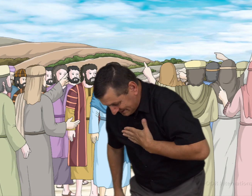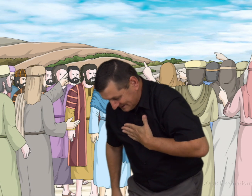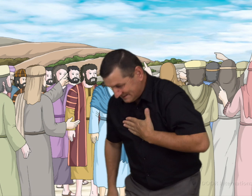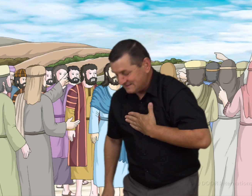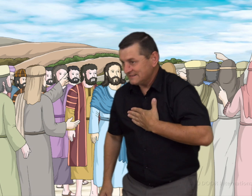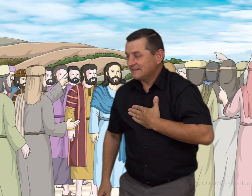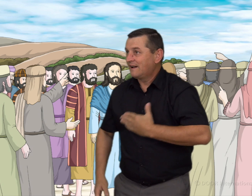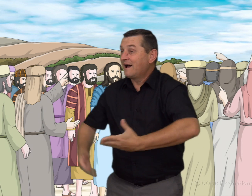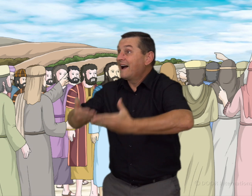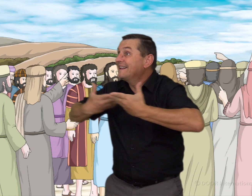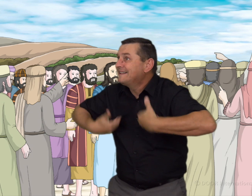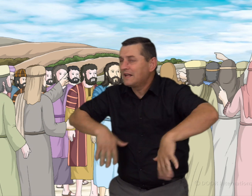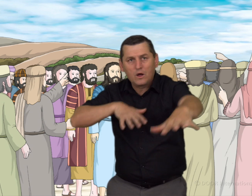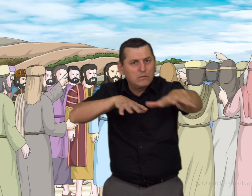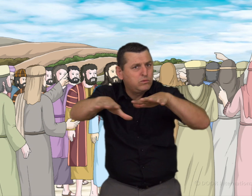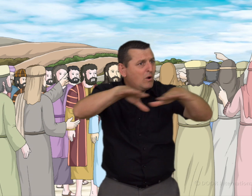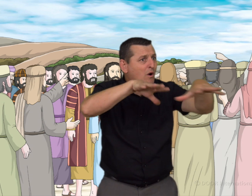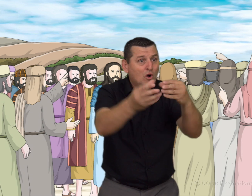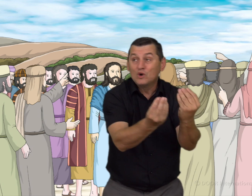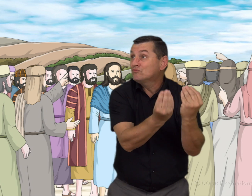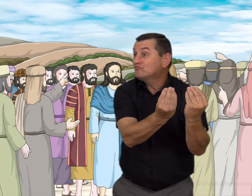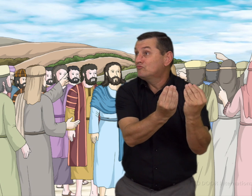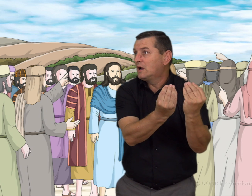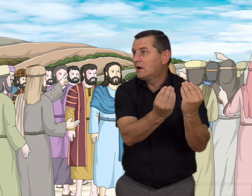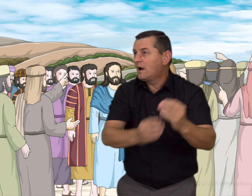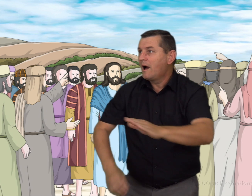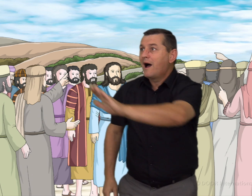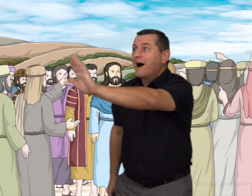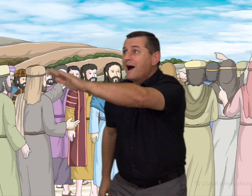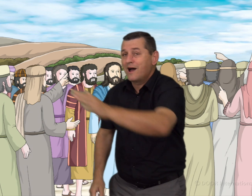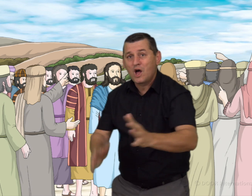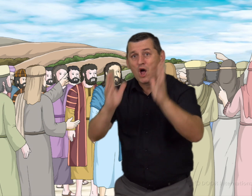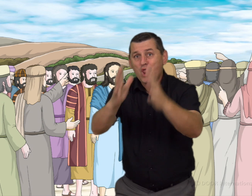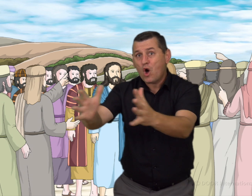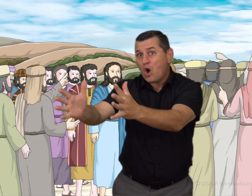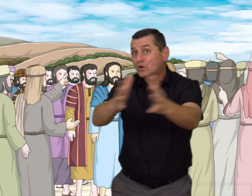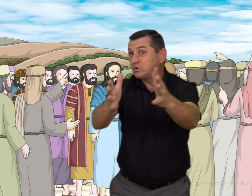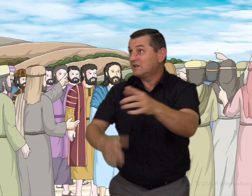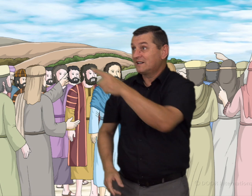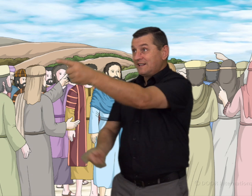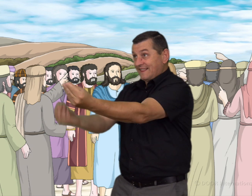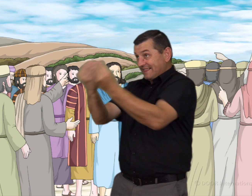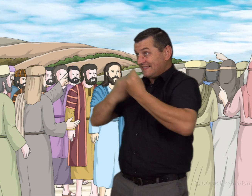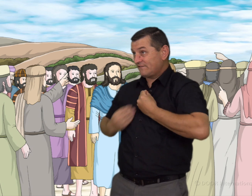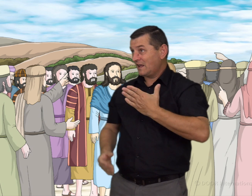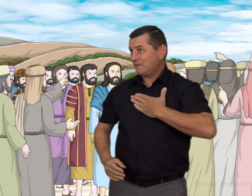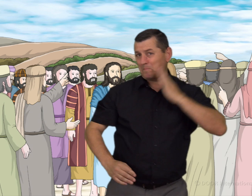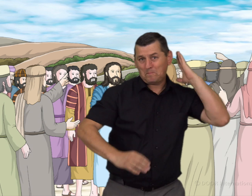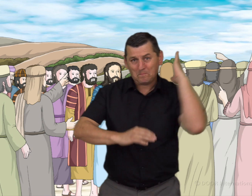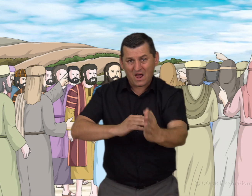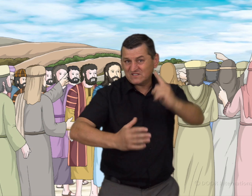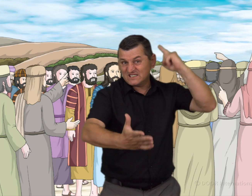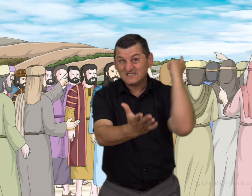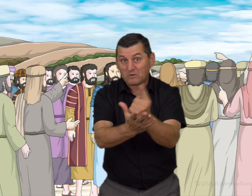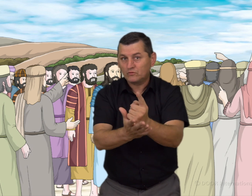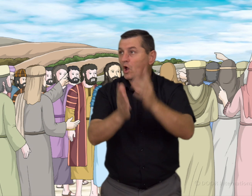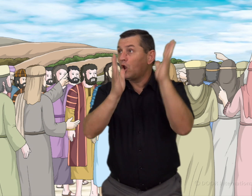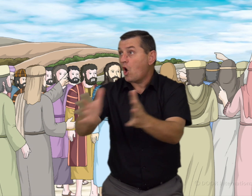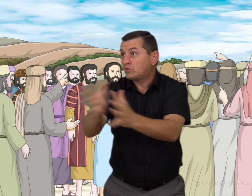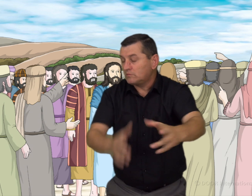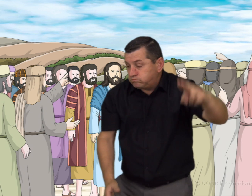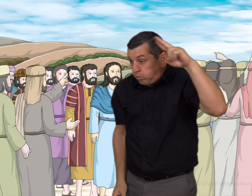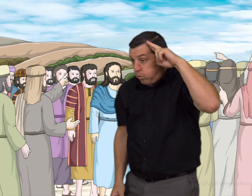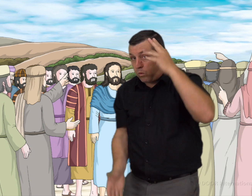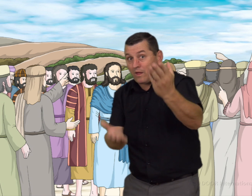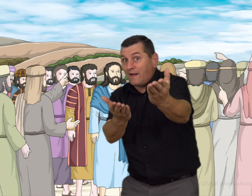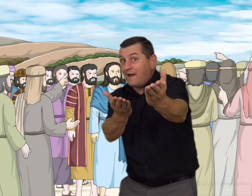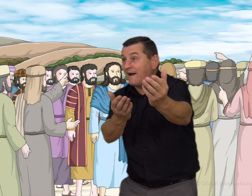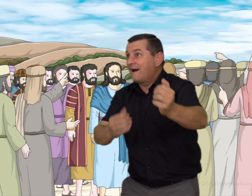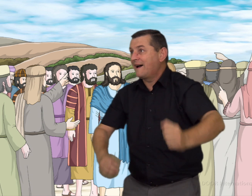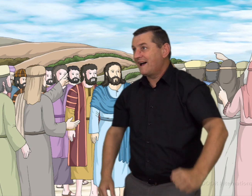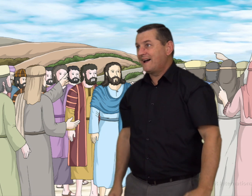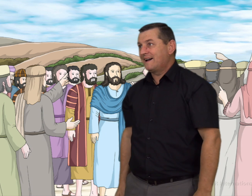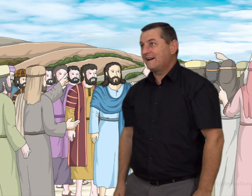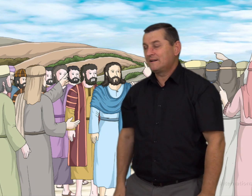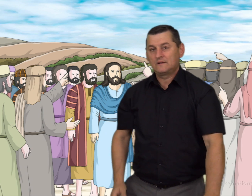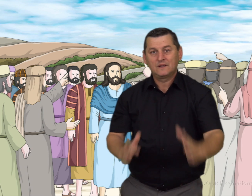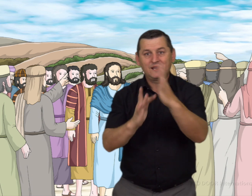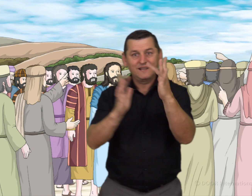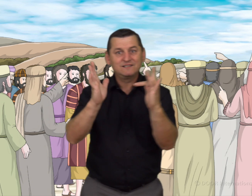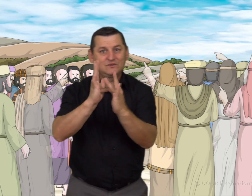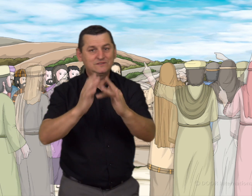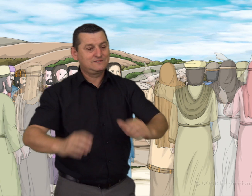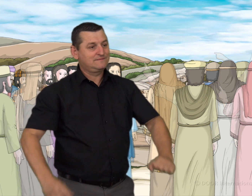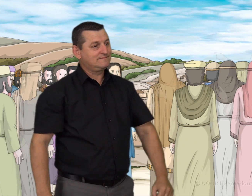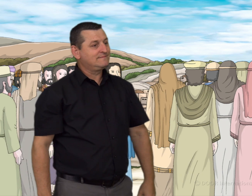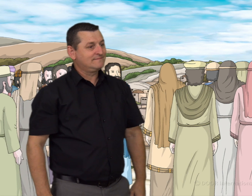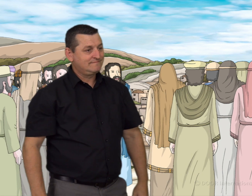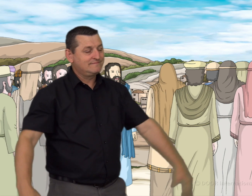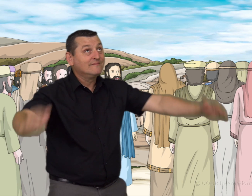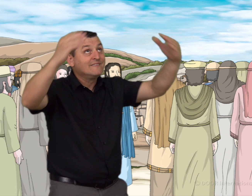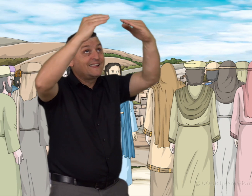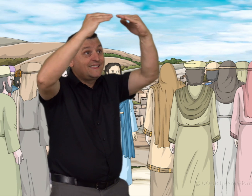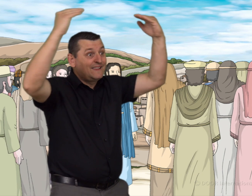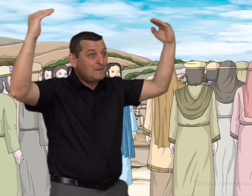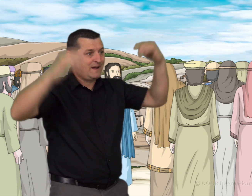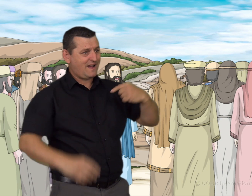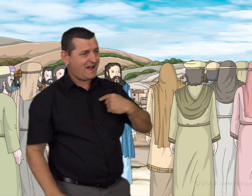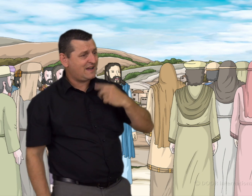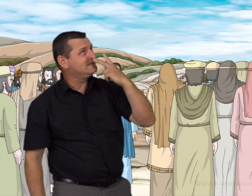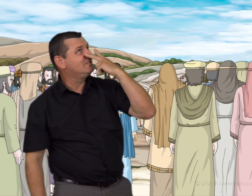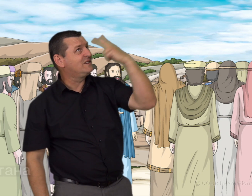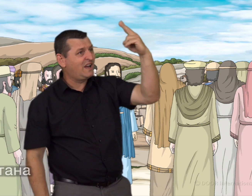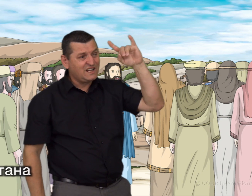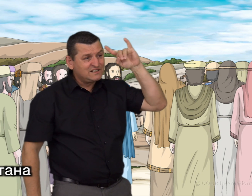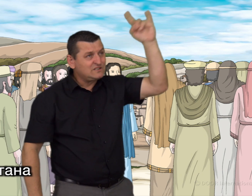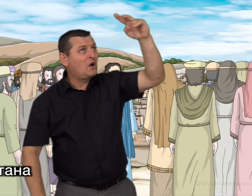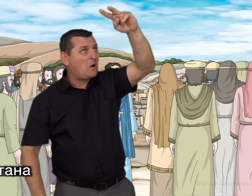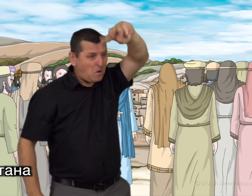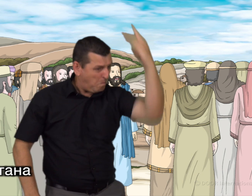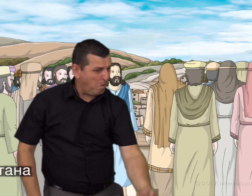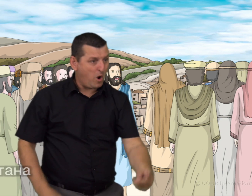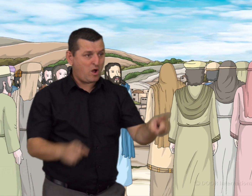So He told them, “I saw Satan fall like lightning from heaven.